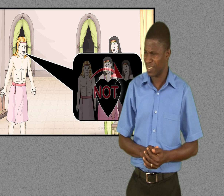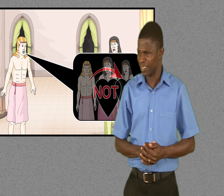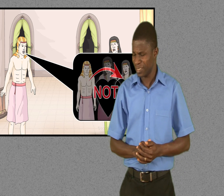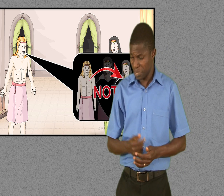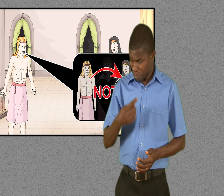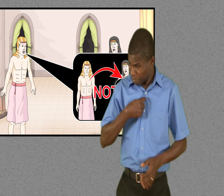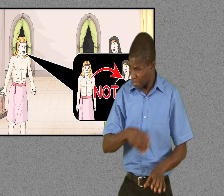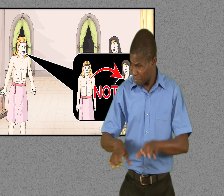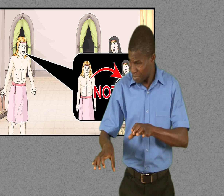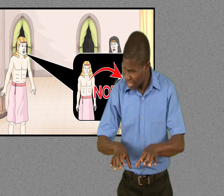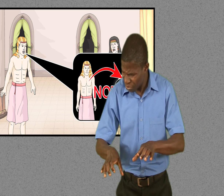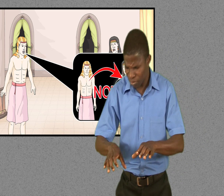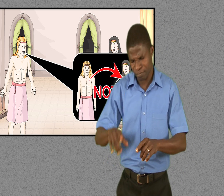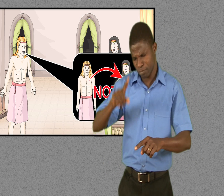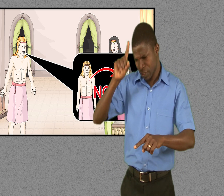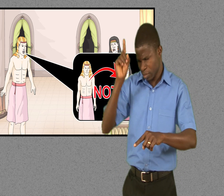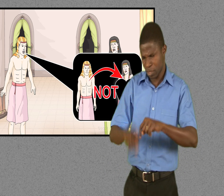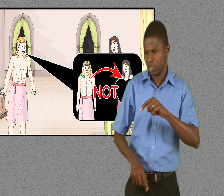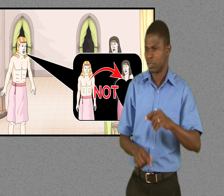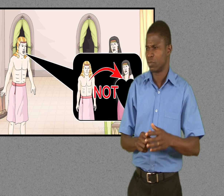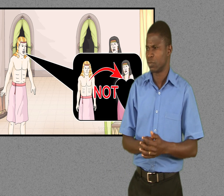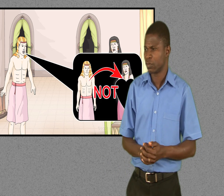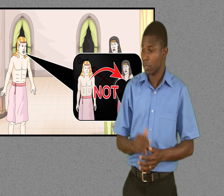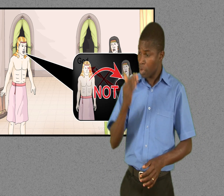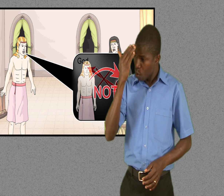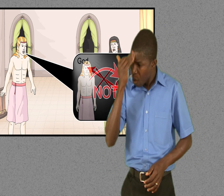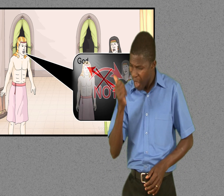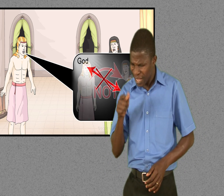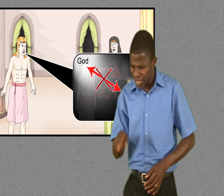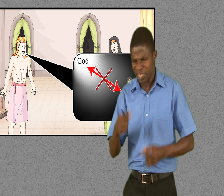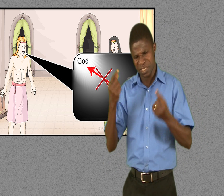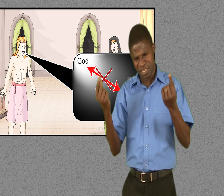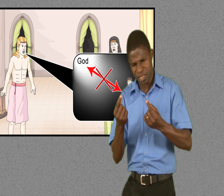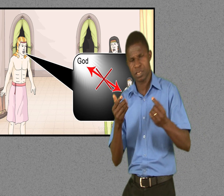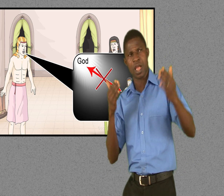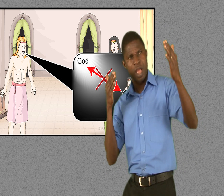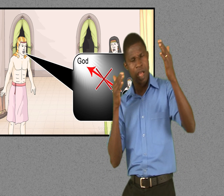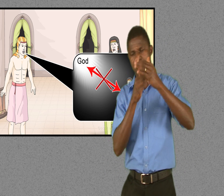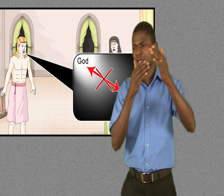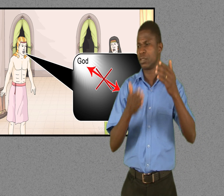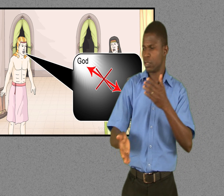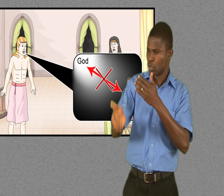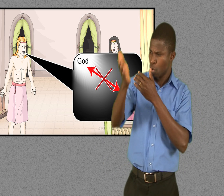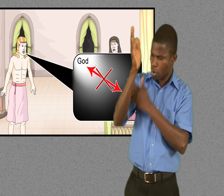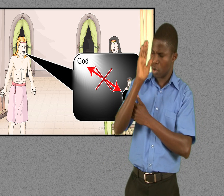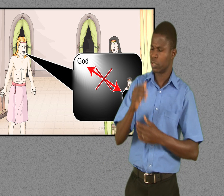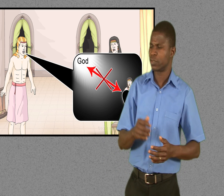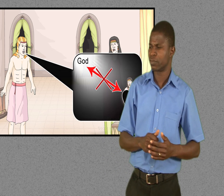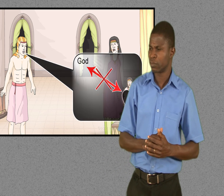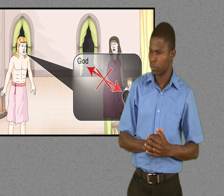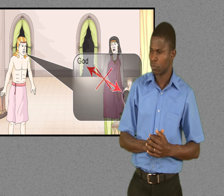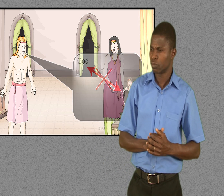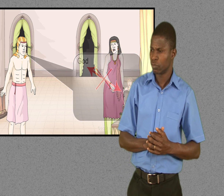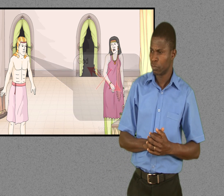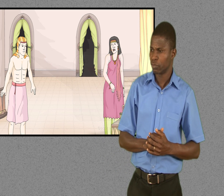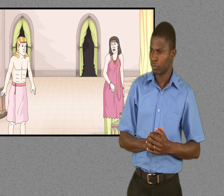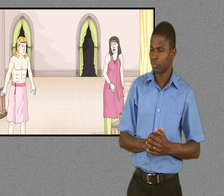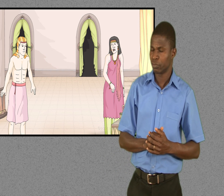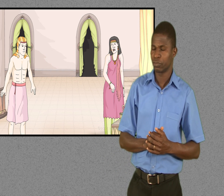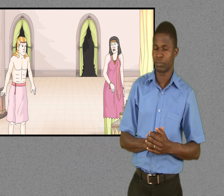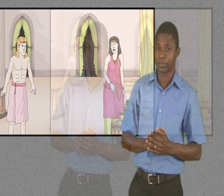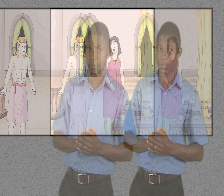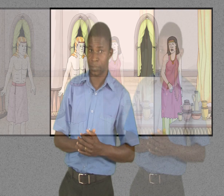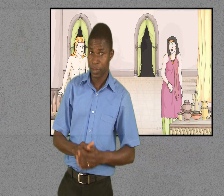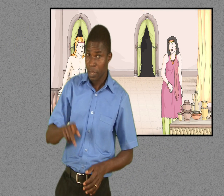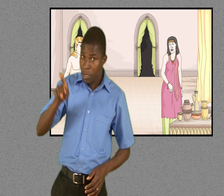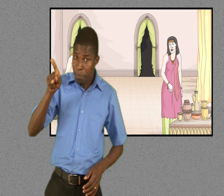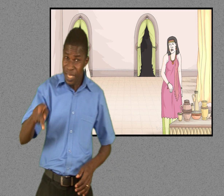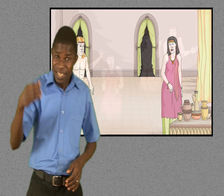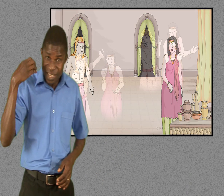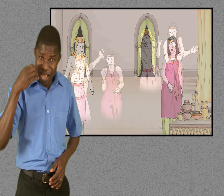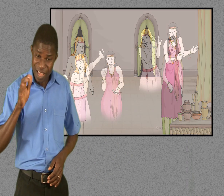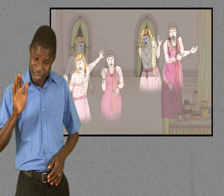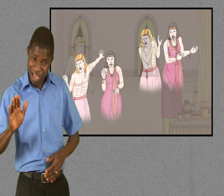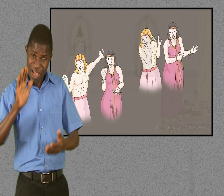So how could I do such a great evil and sin against God?”